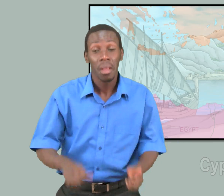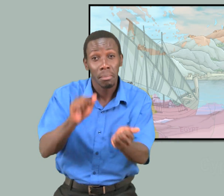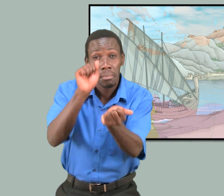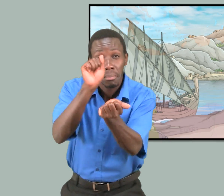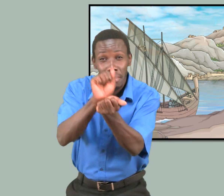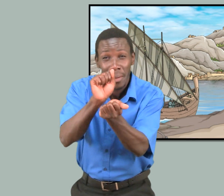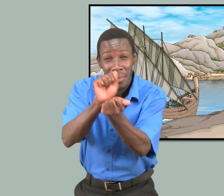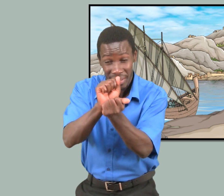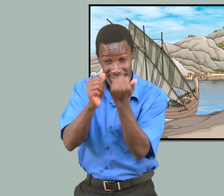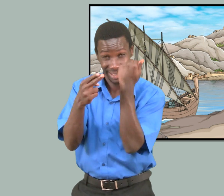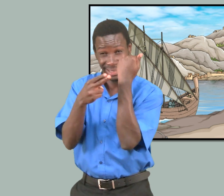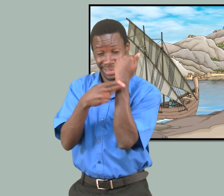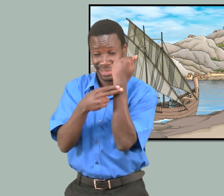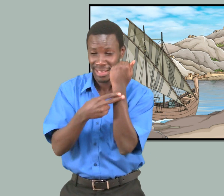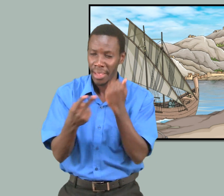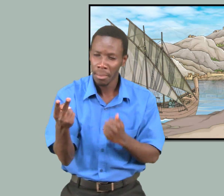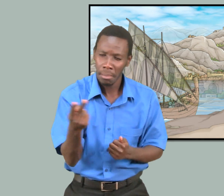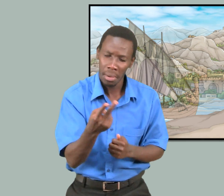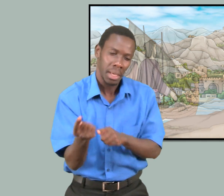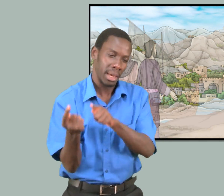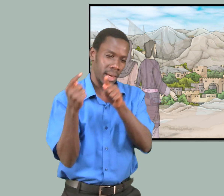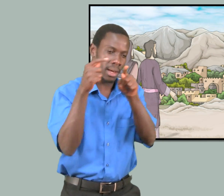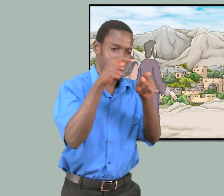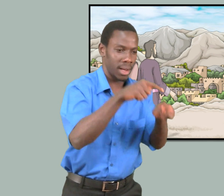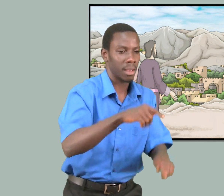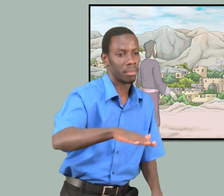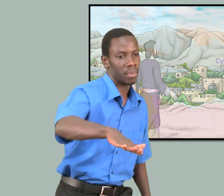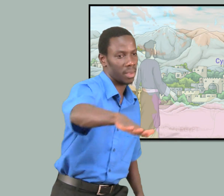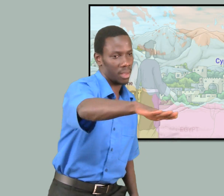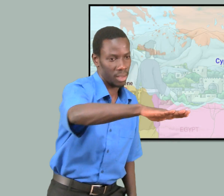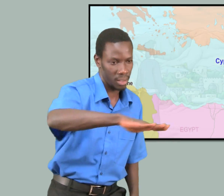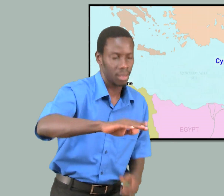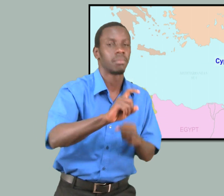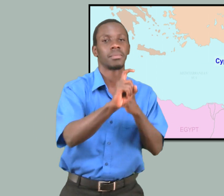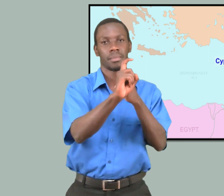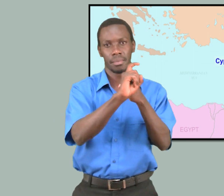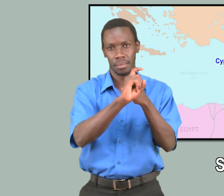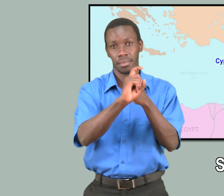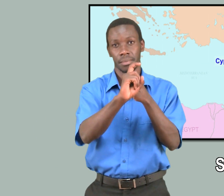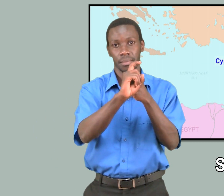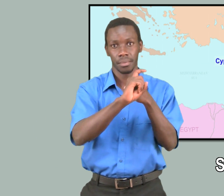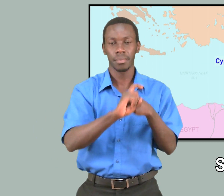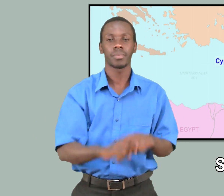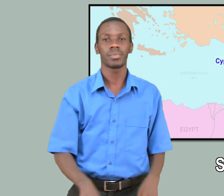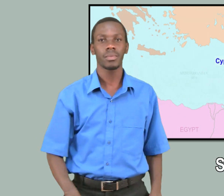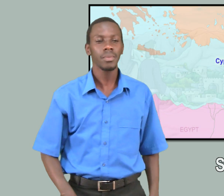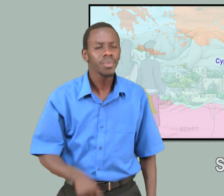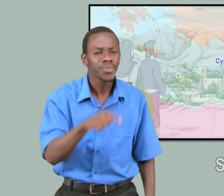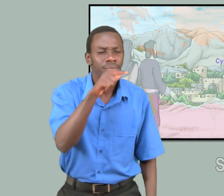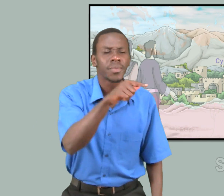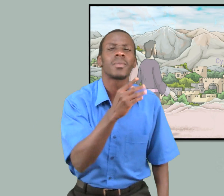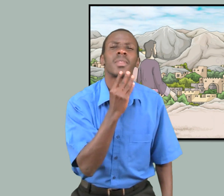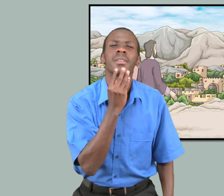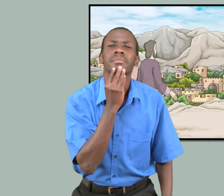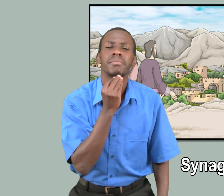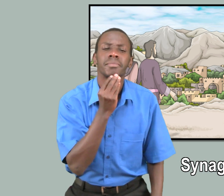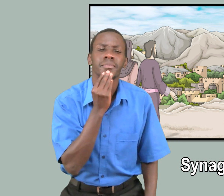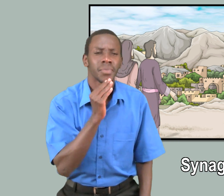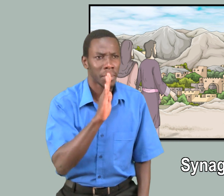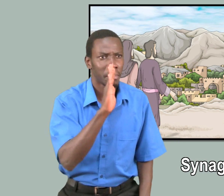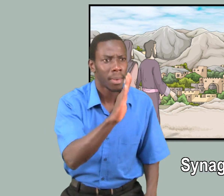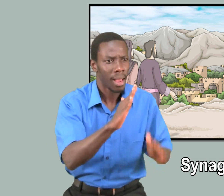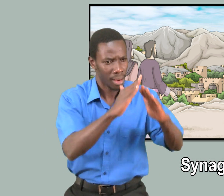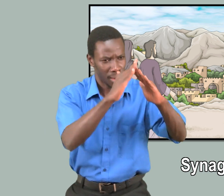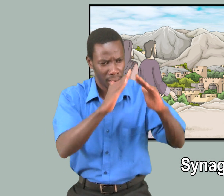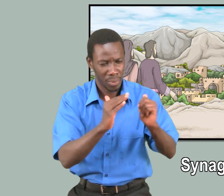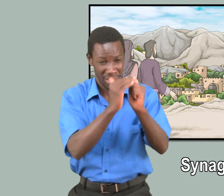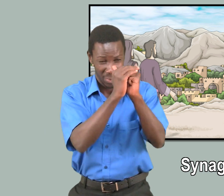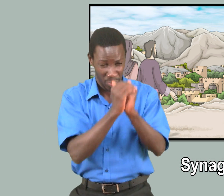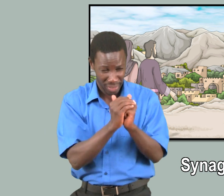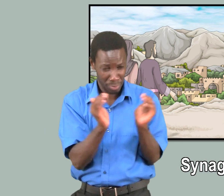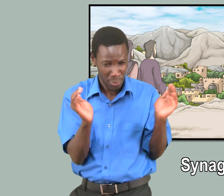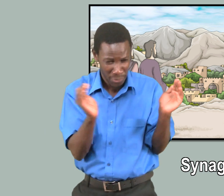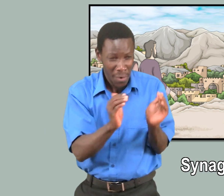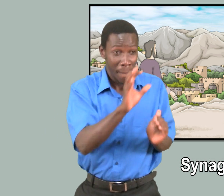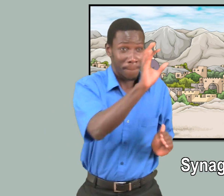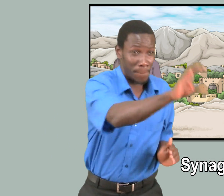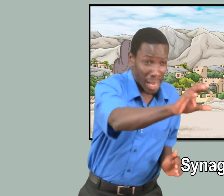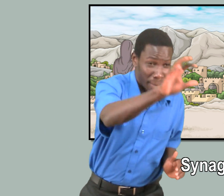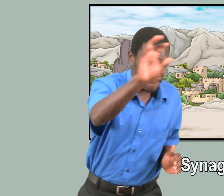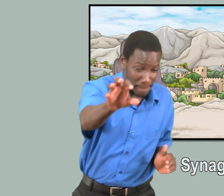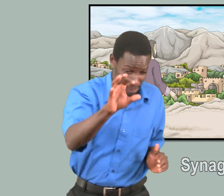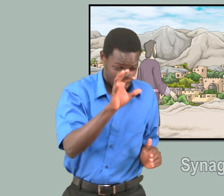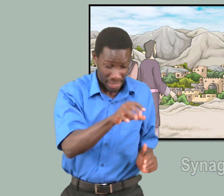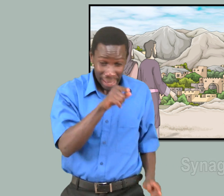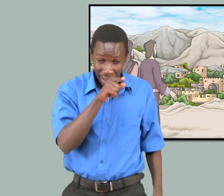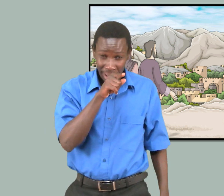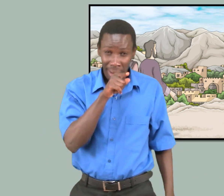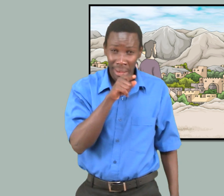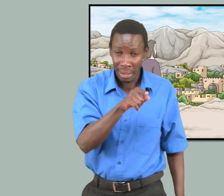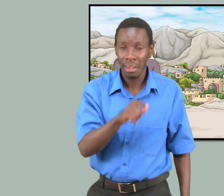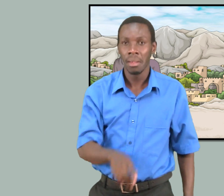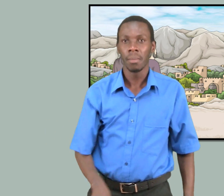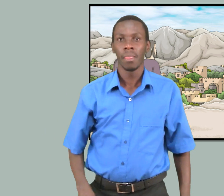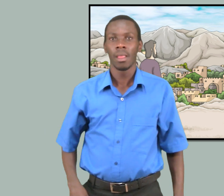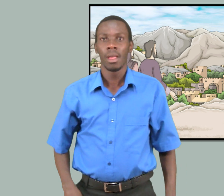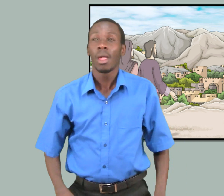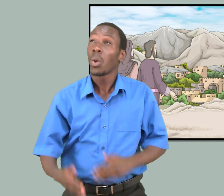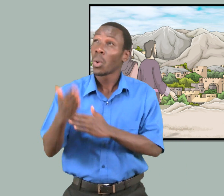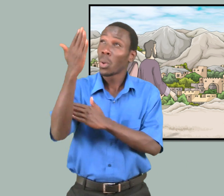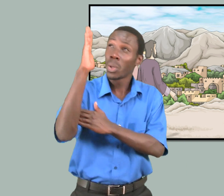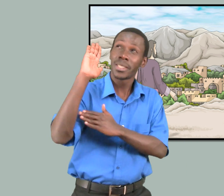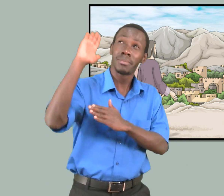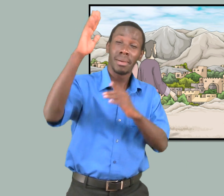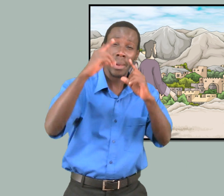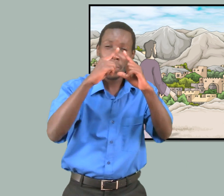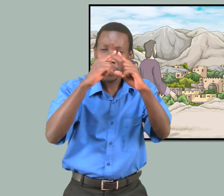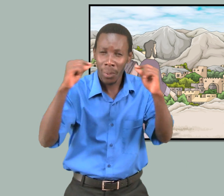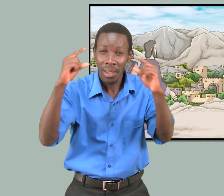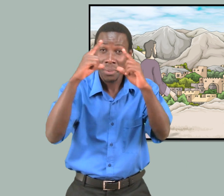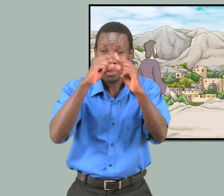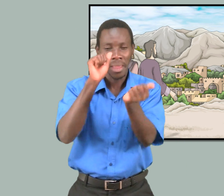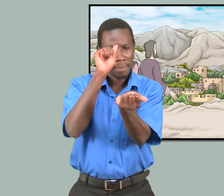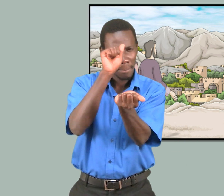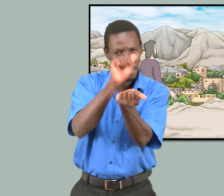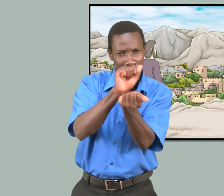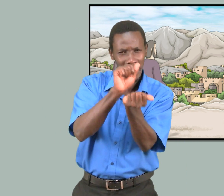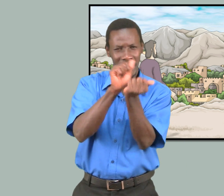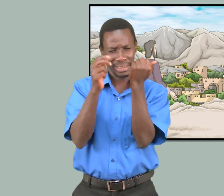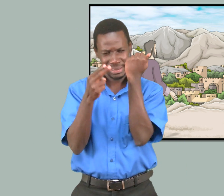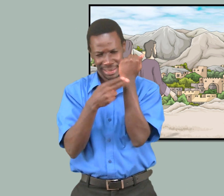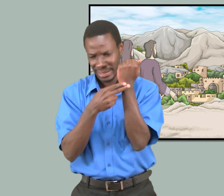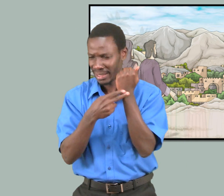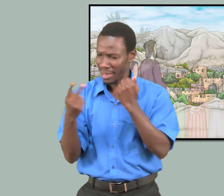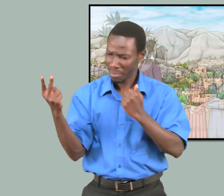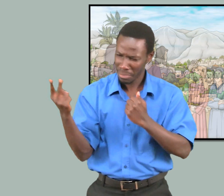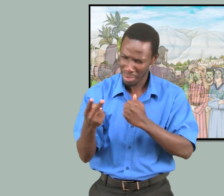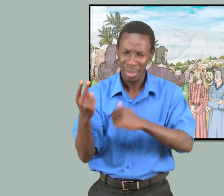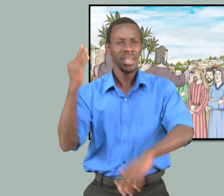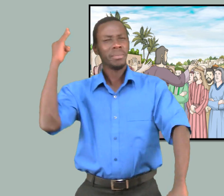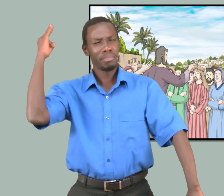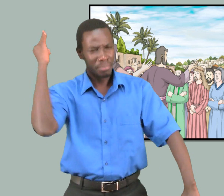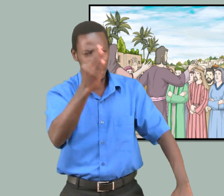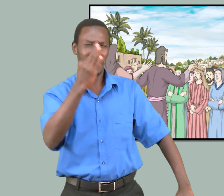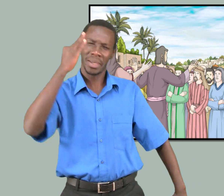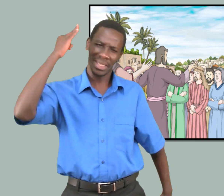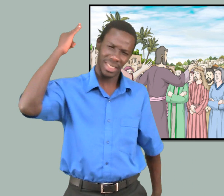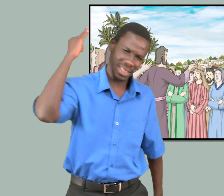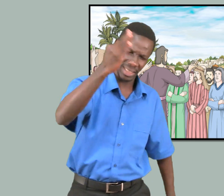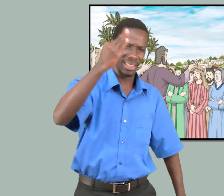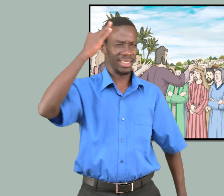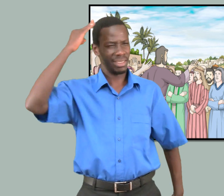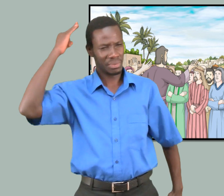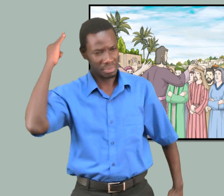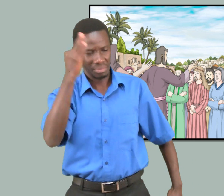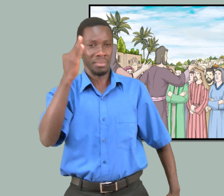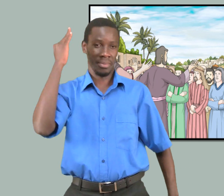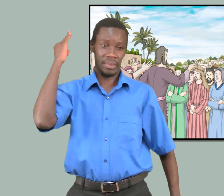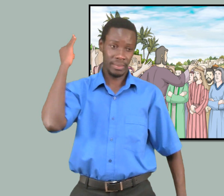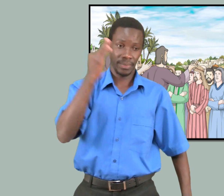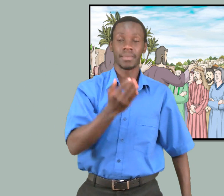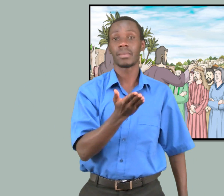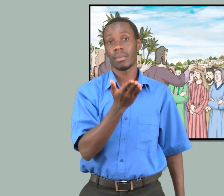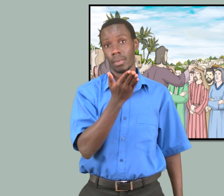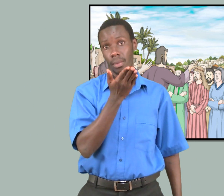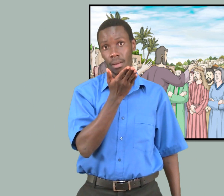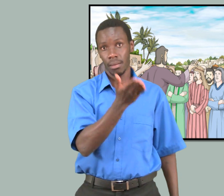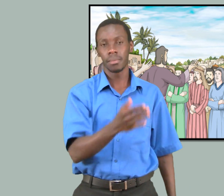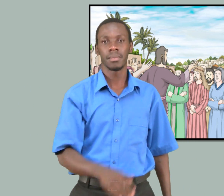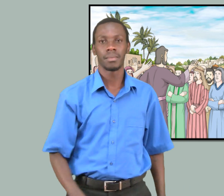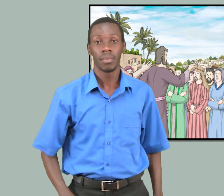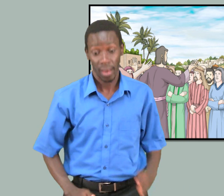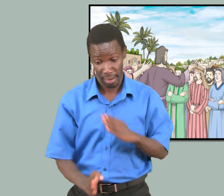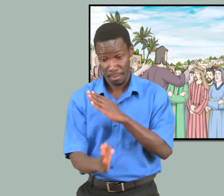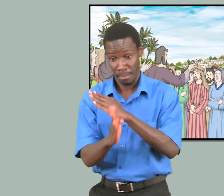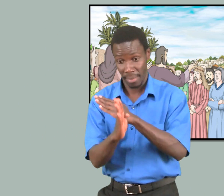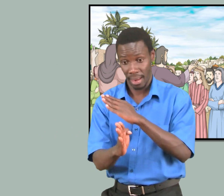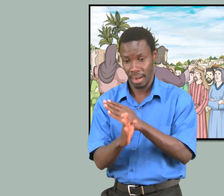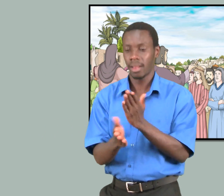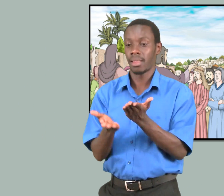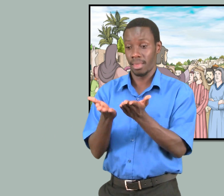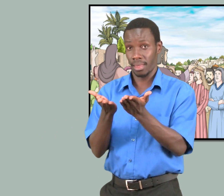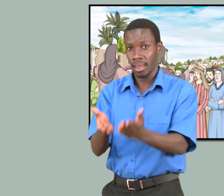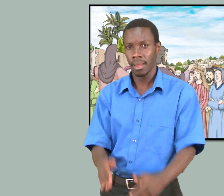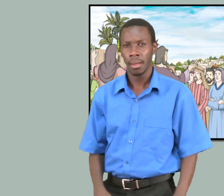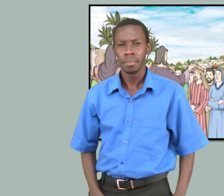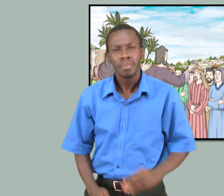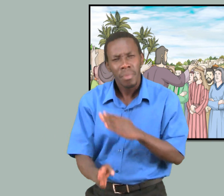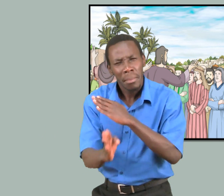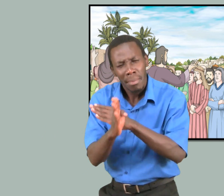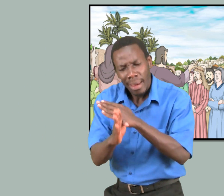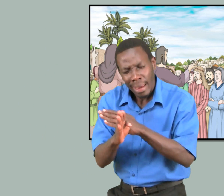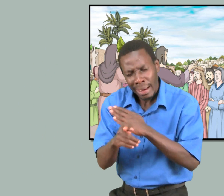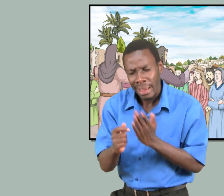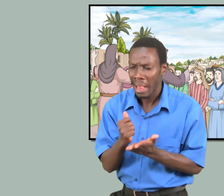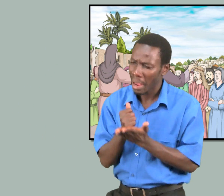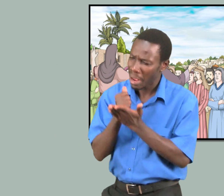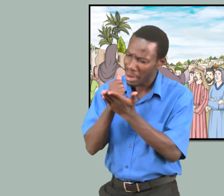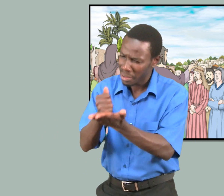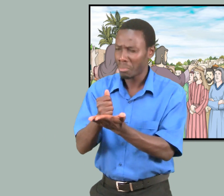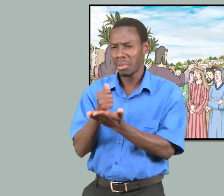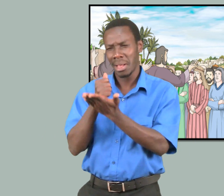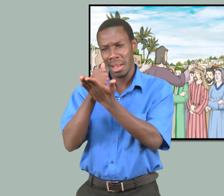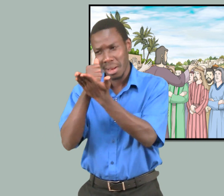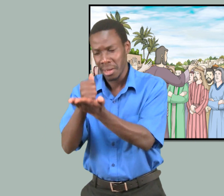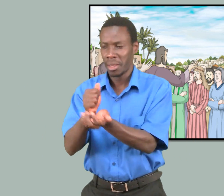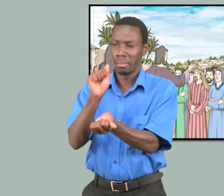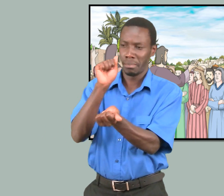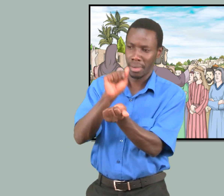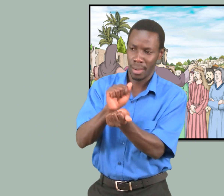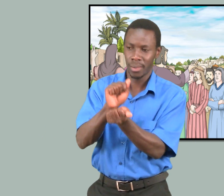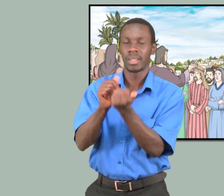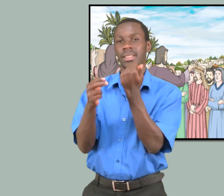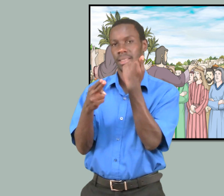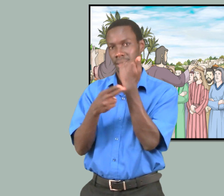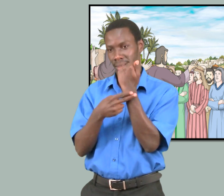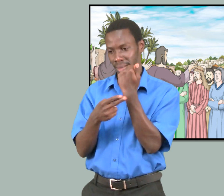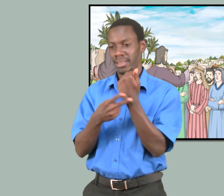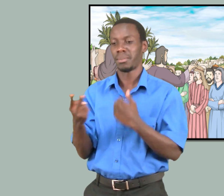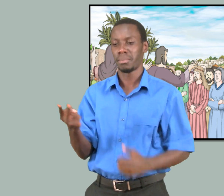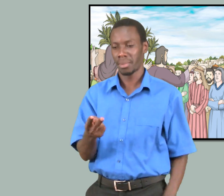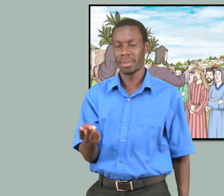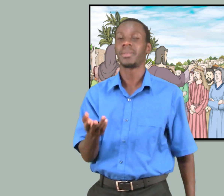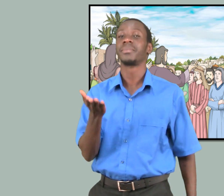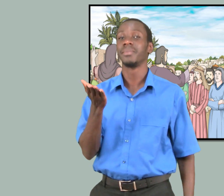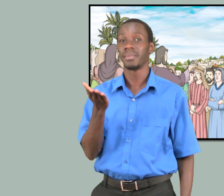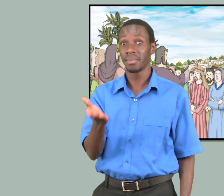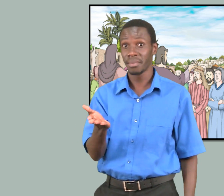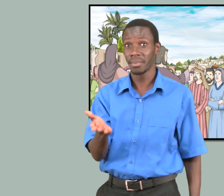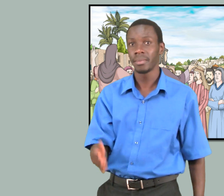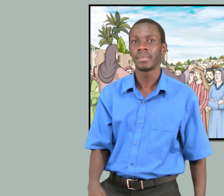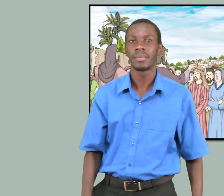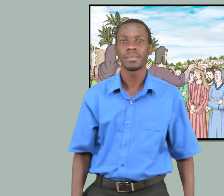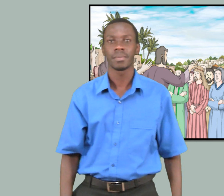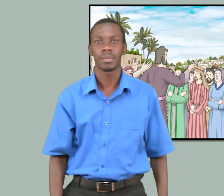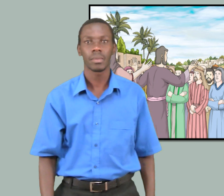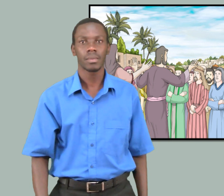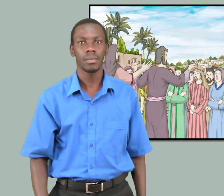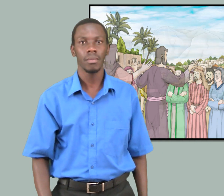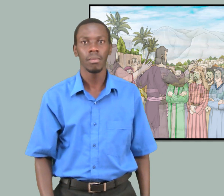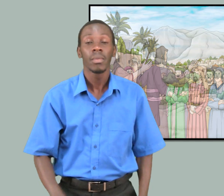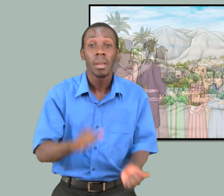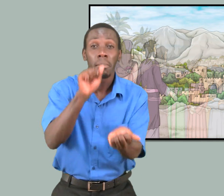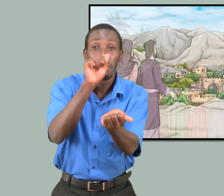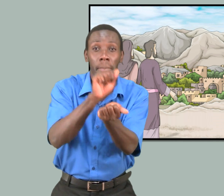When they arrived at Salamis, they proclaimed the word of God in the Jewish synagogues.